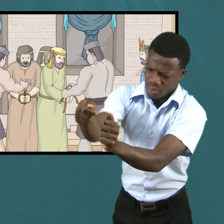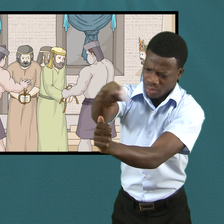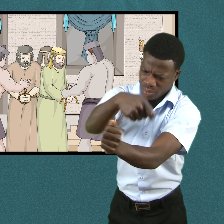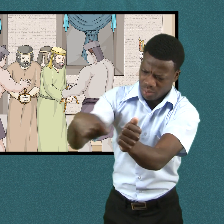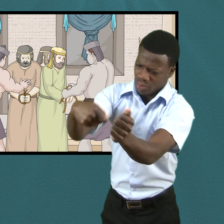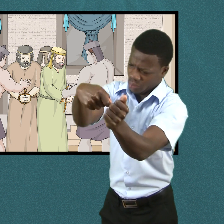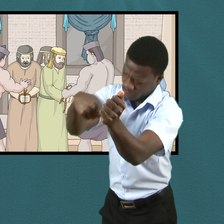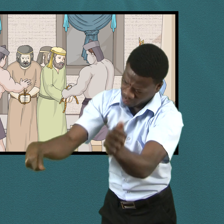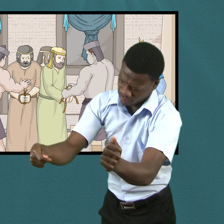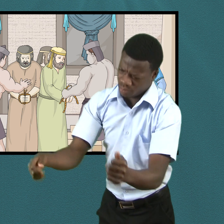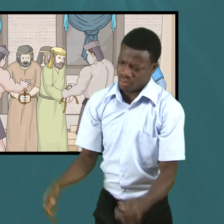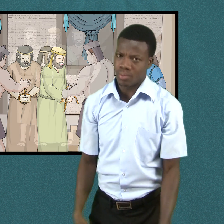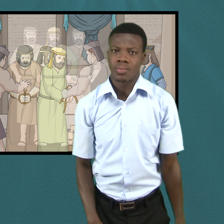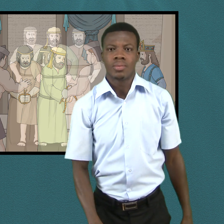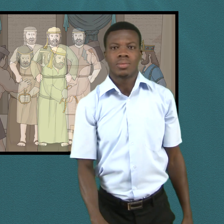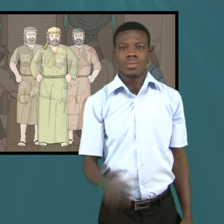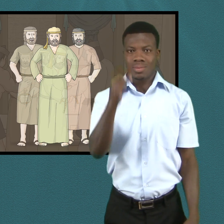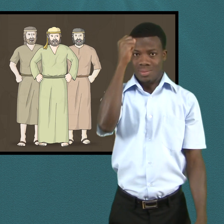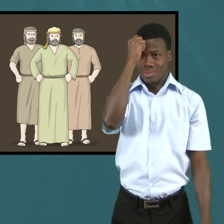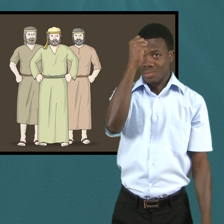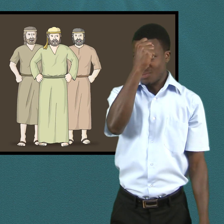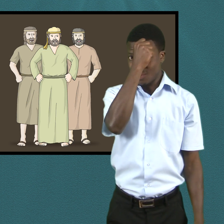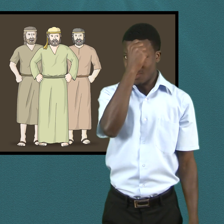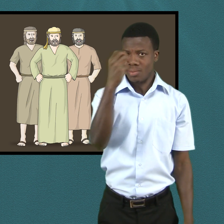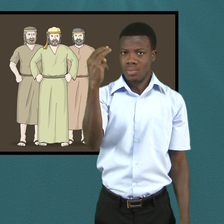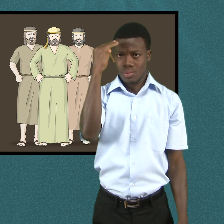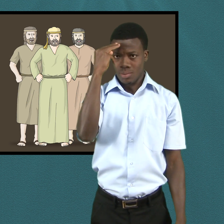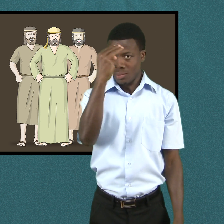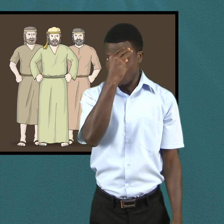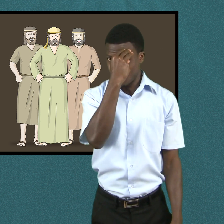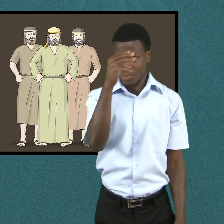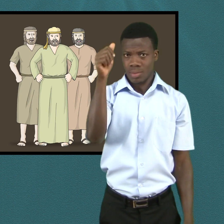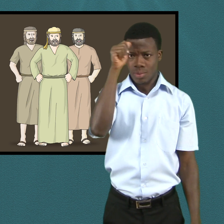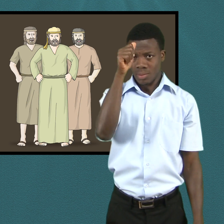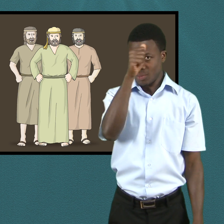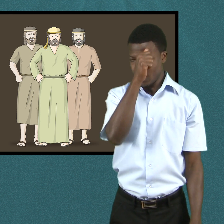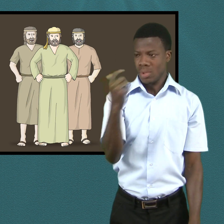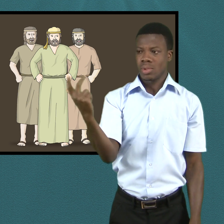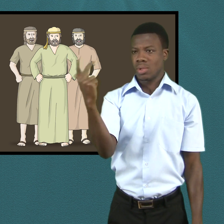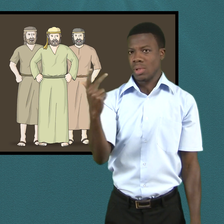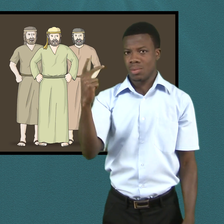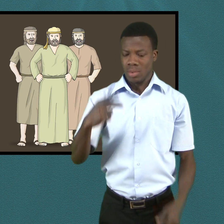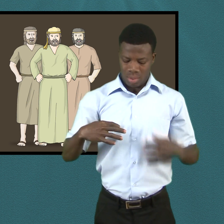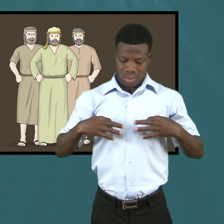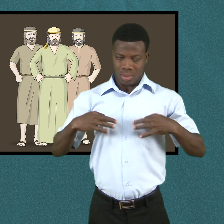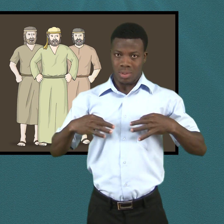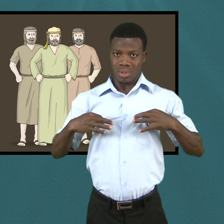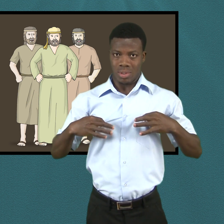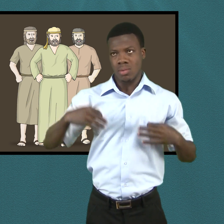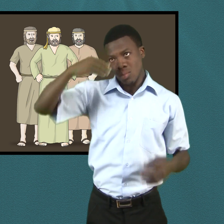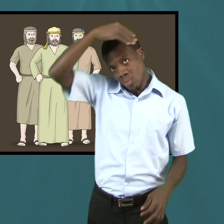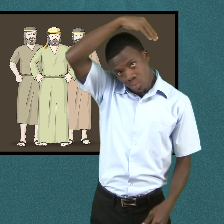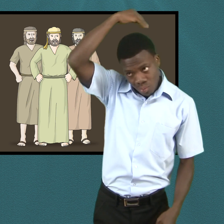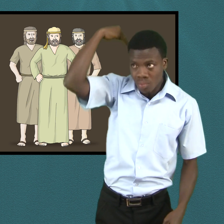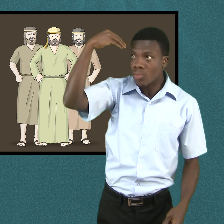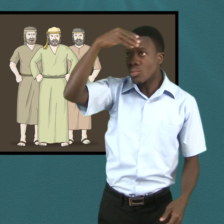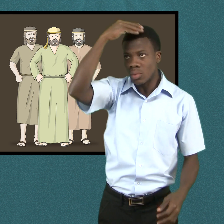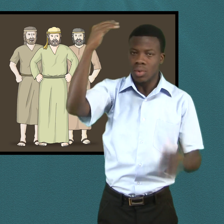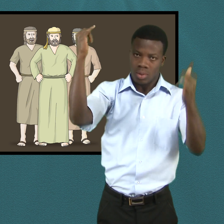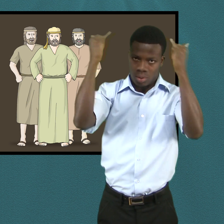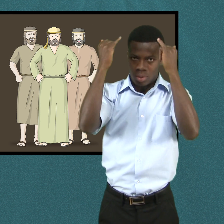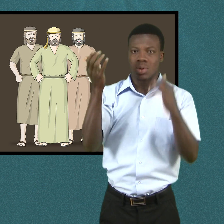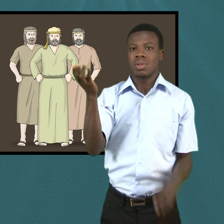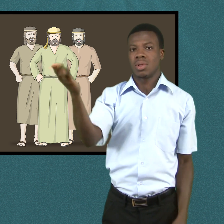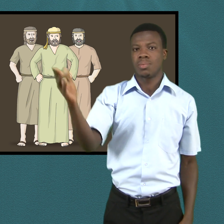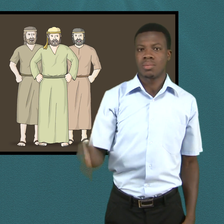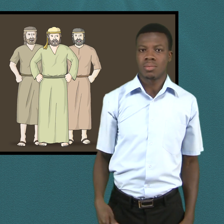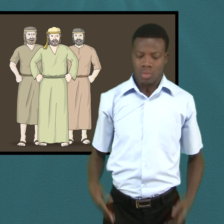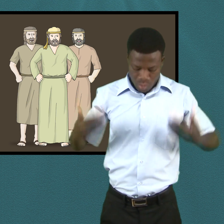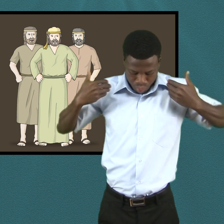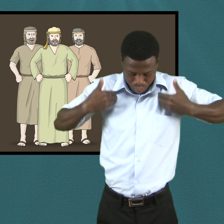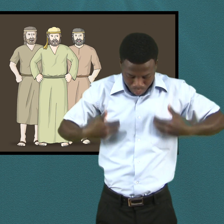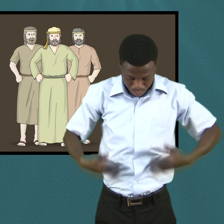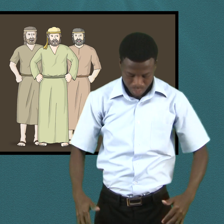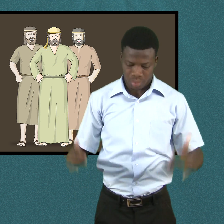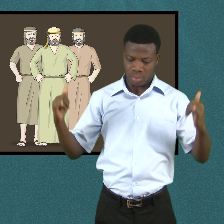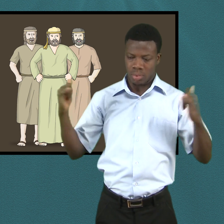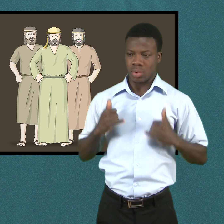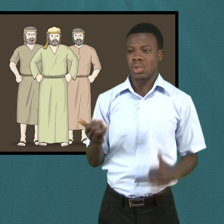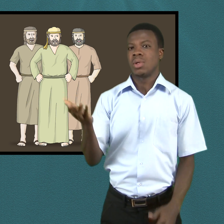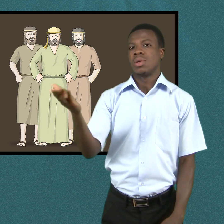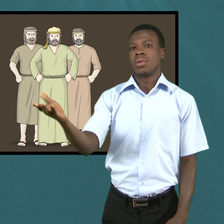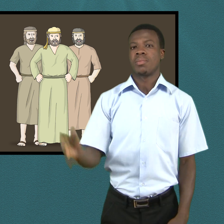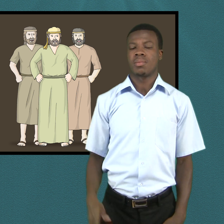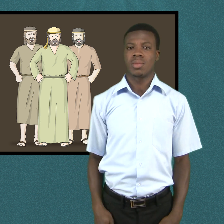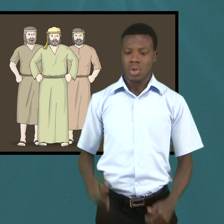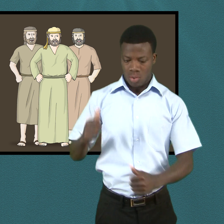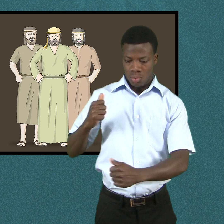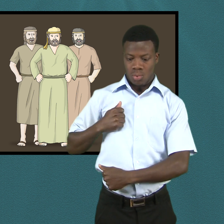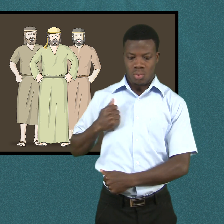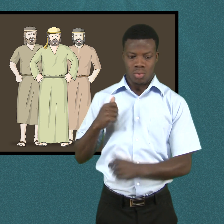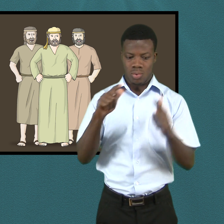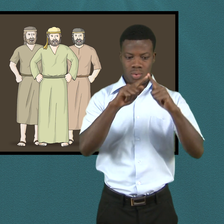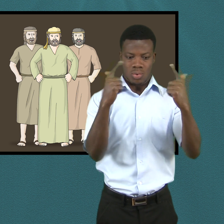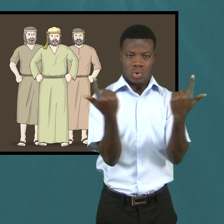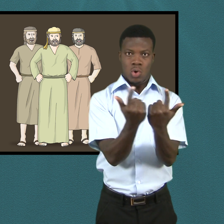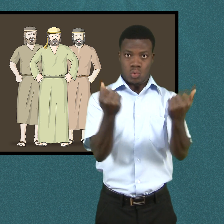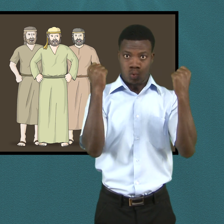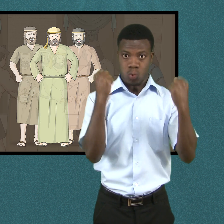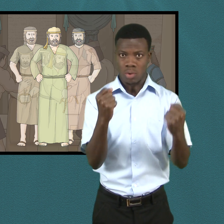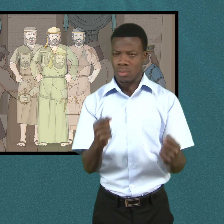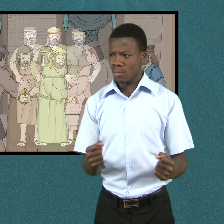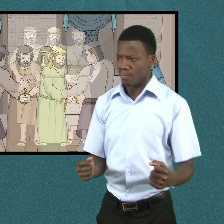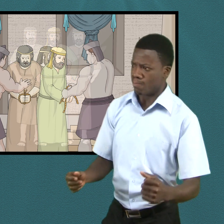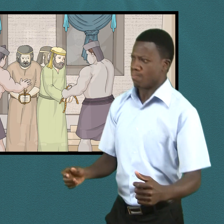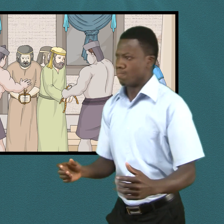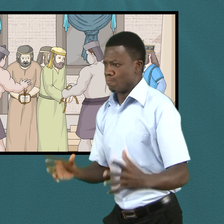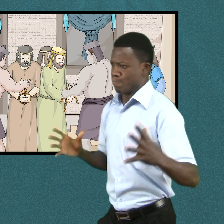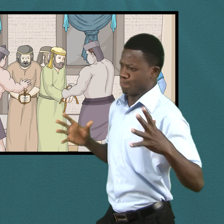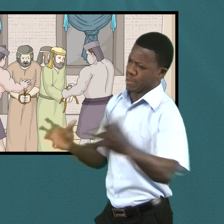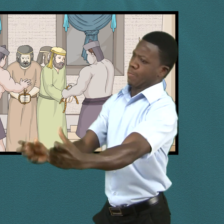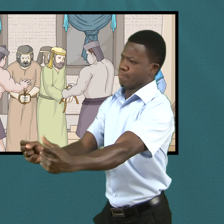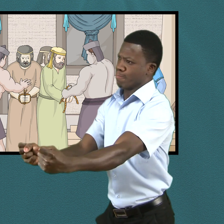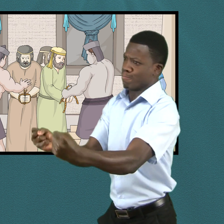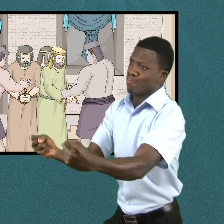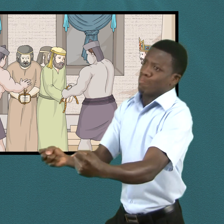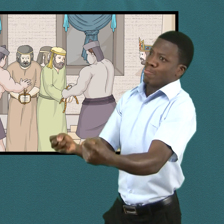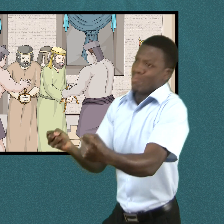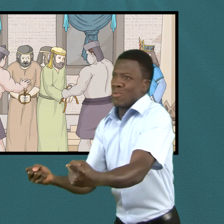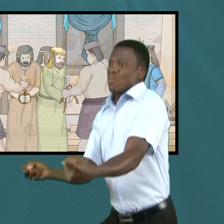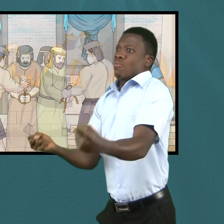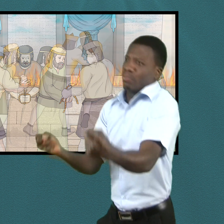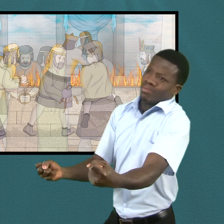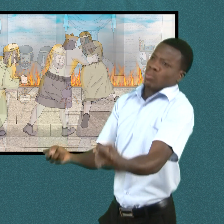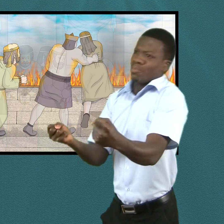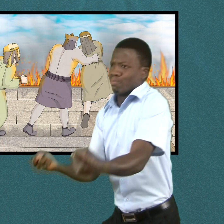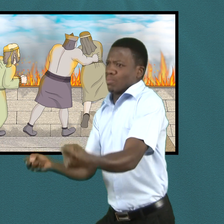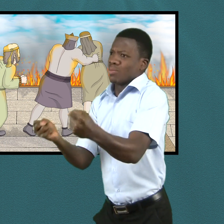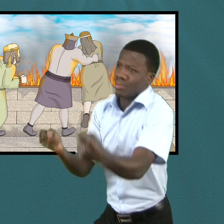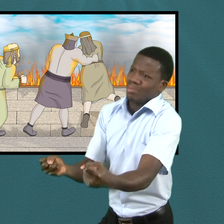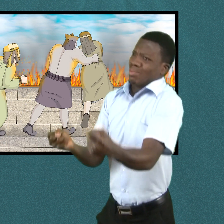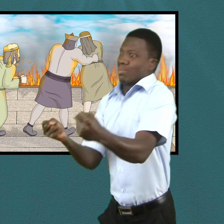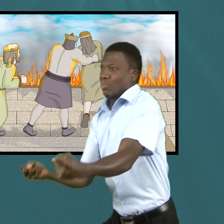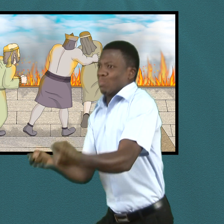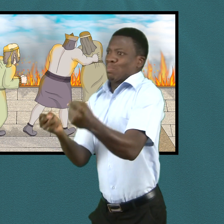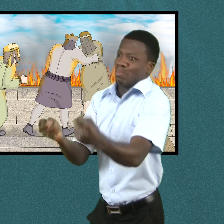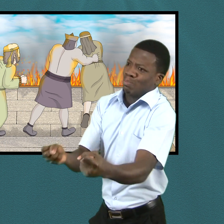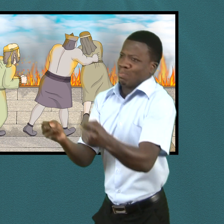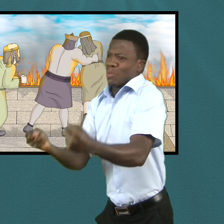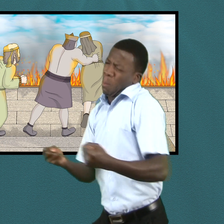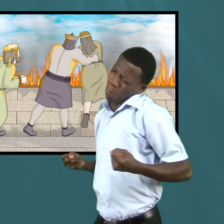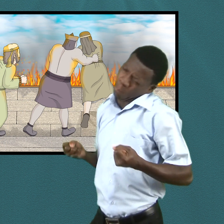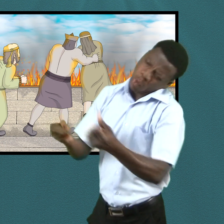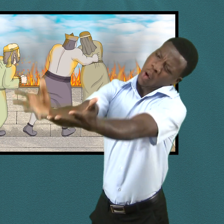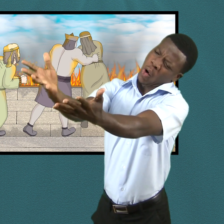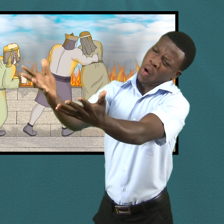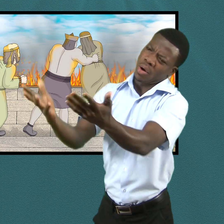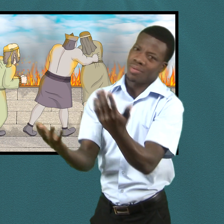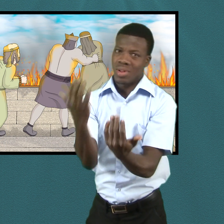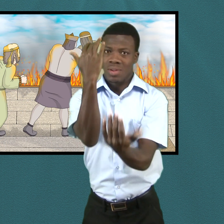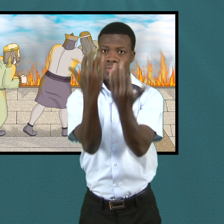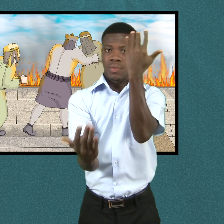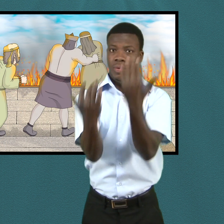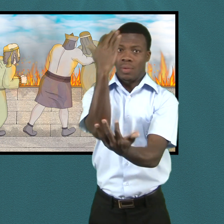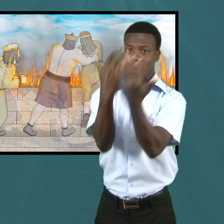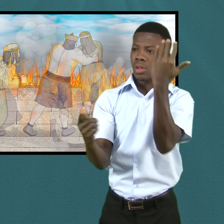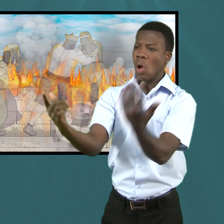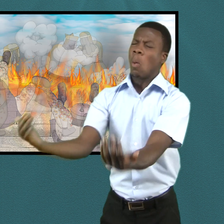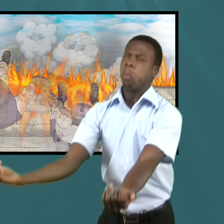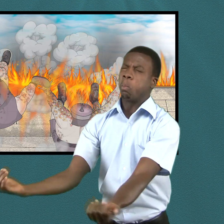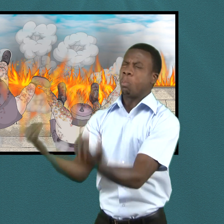The king’s command was so urgent and the furnace so hot that the fiery flames killed the men who carried up Shadrach, Meshach, and Abednego.